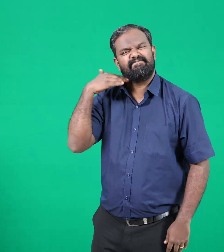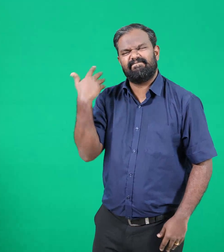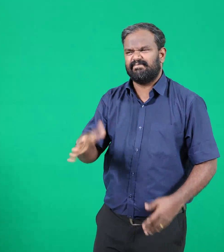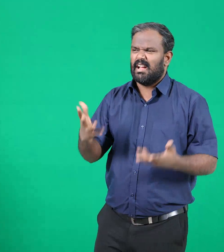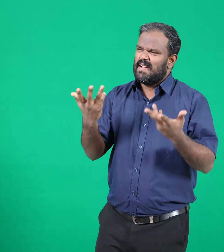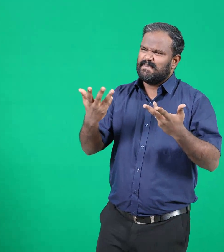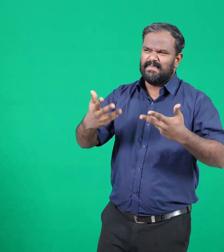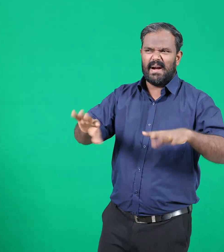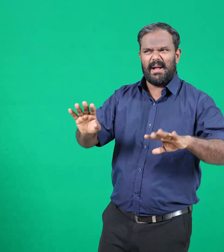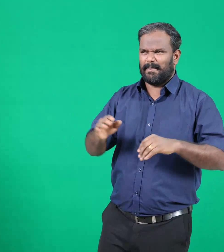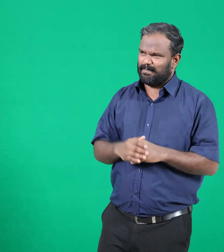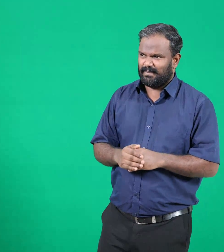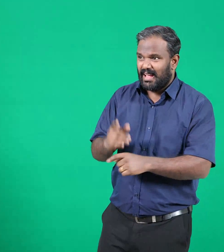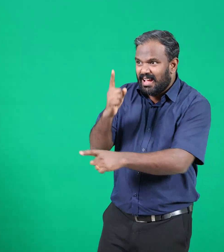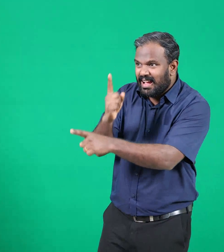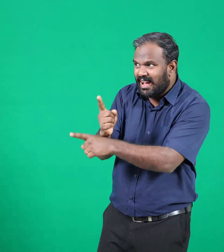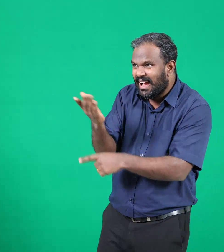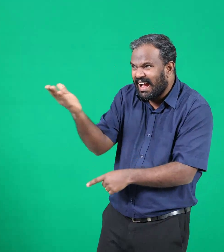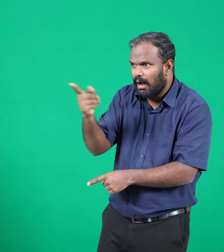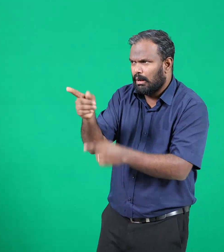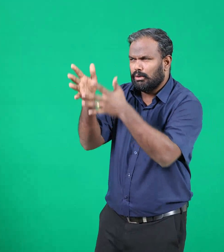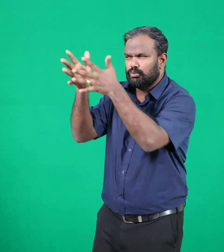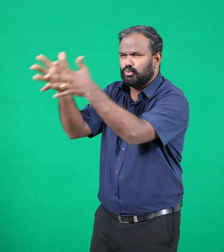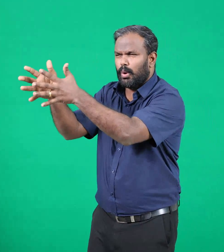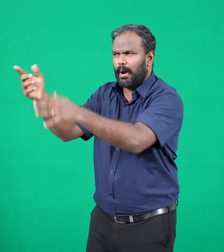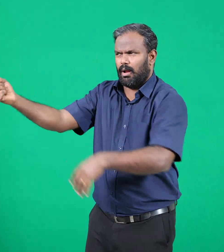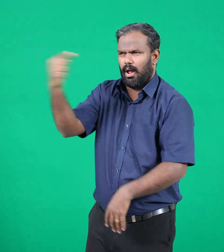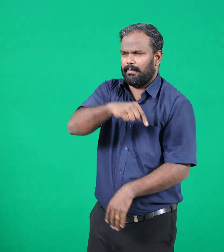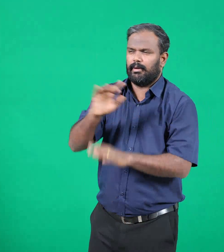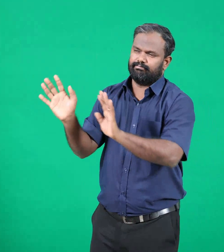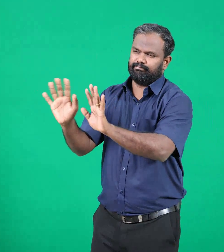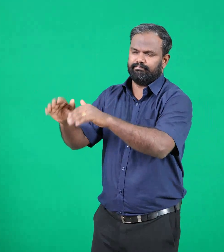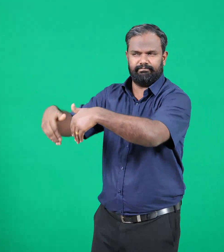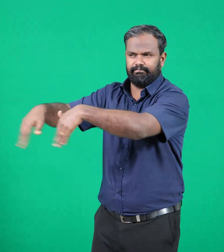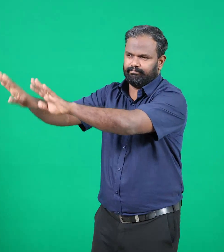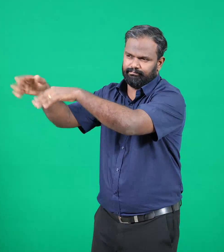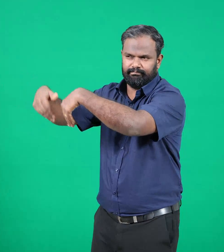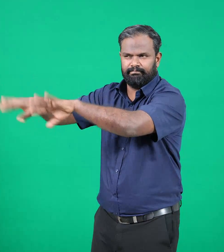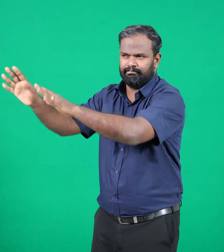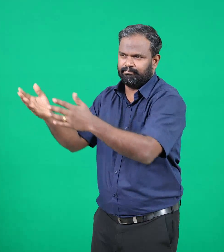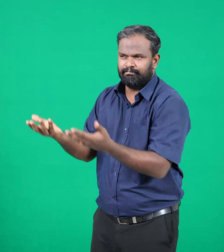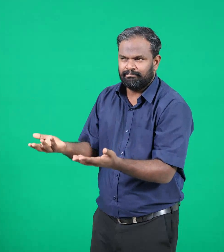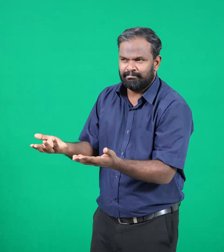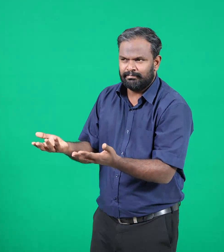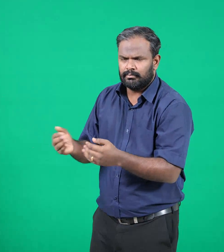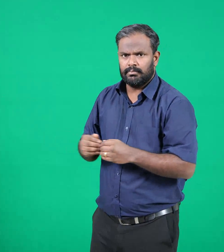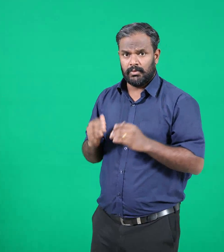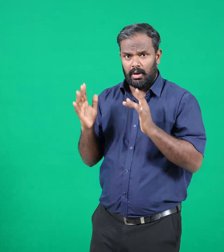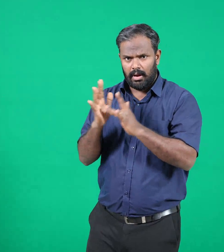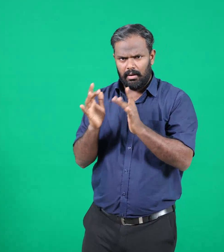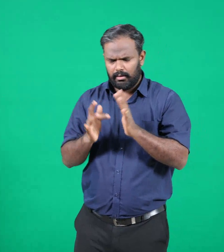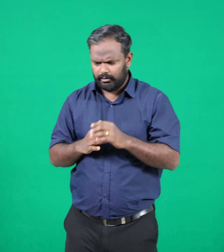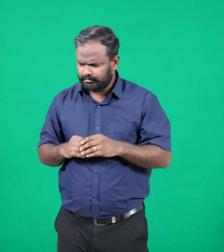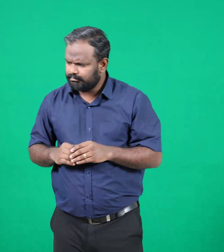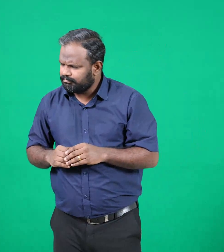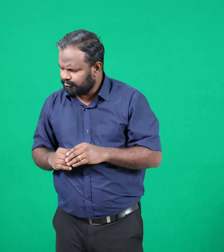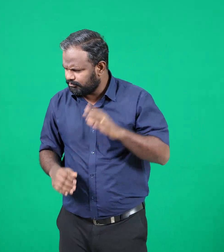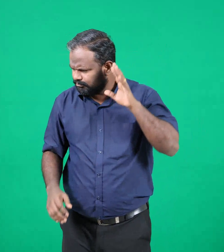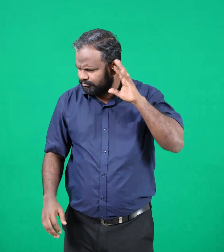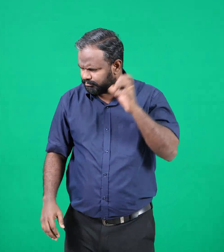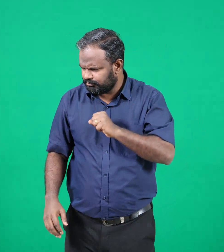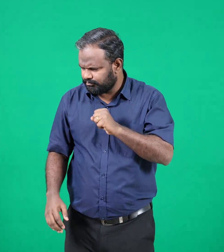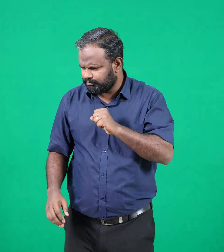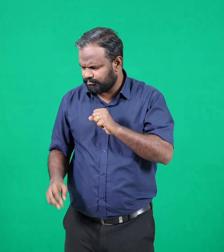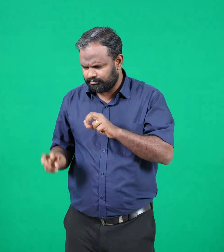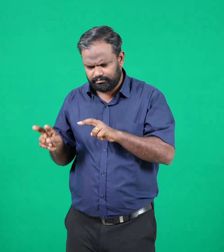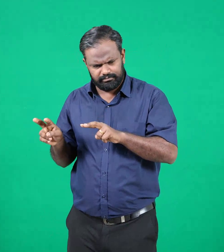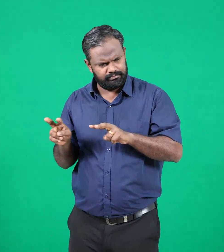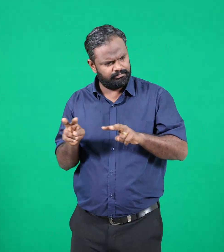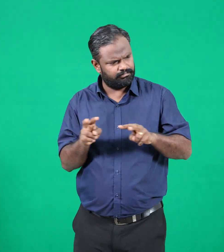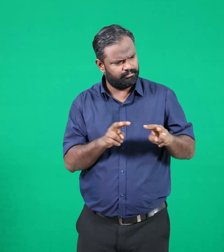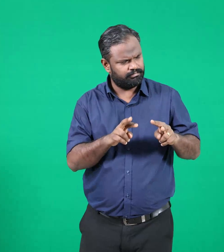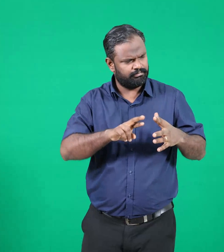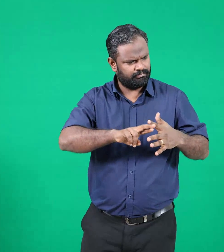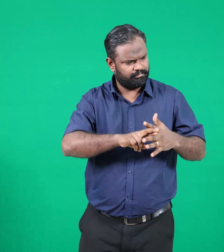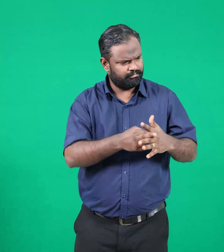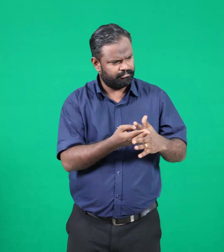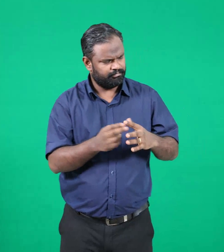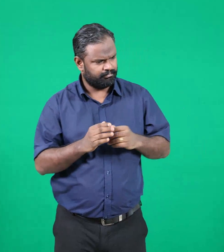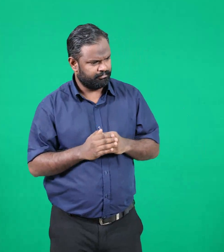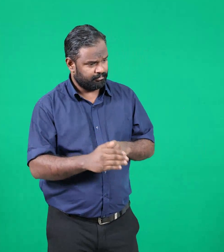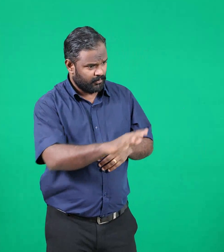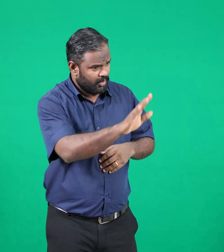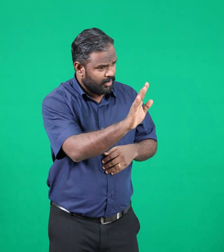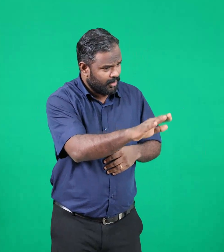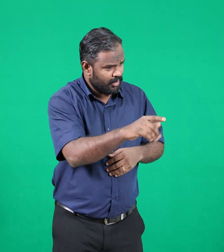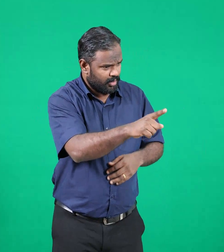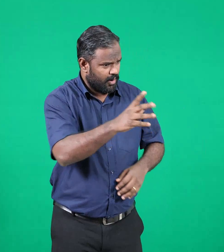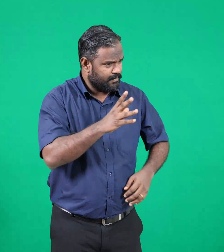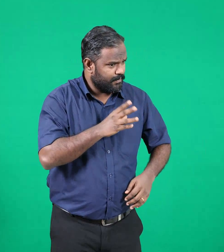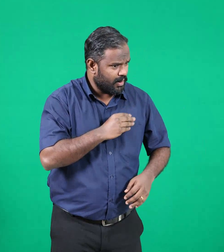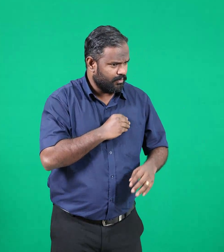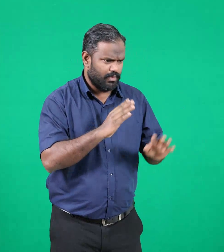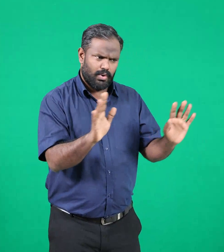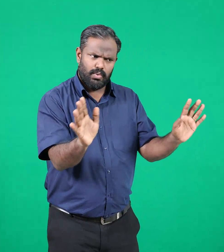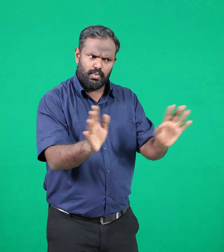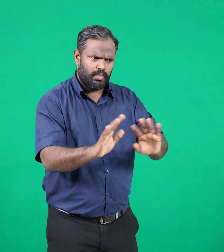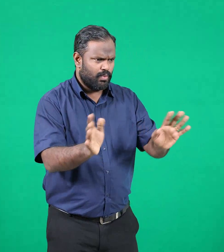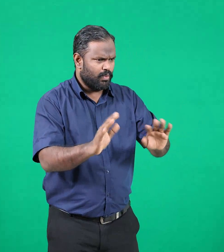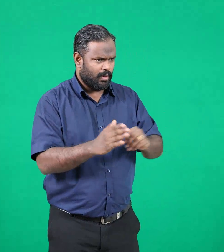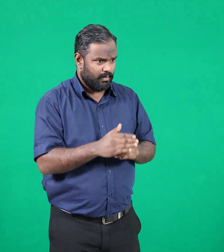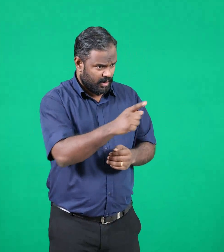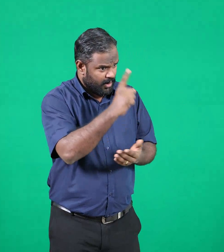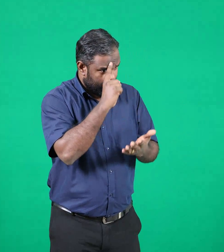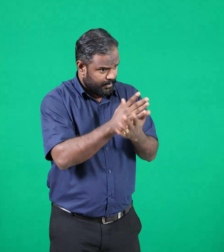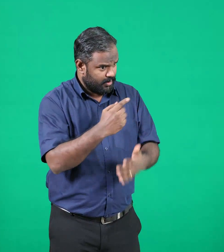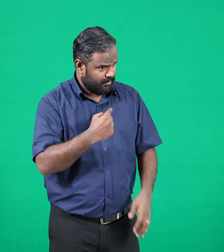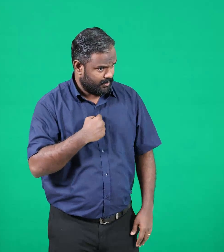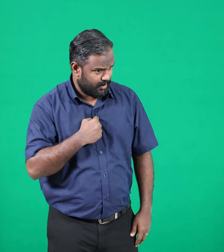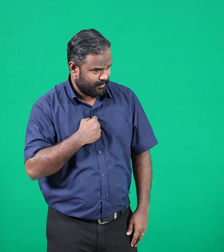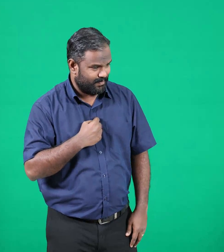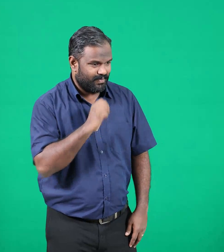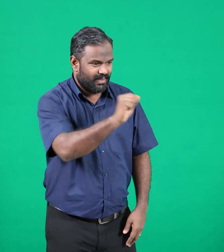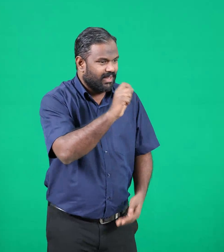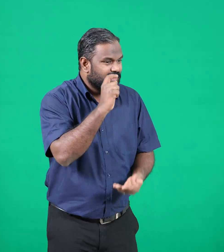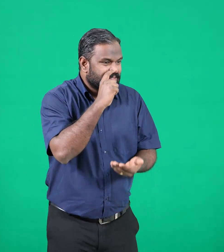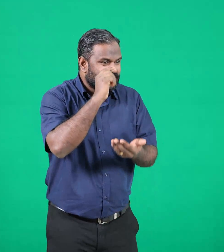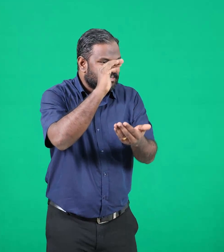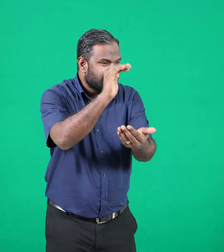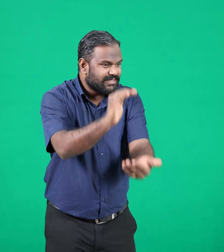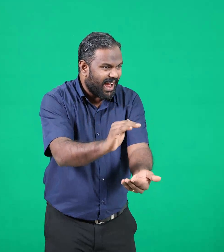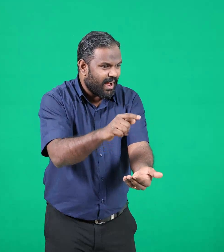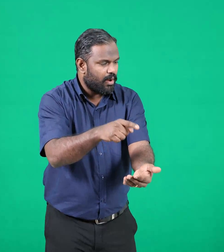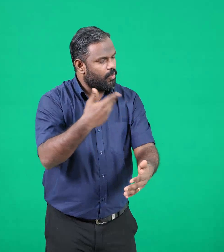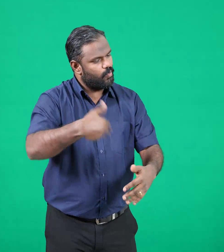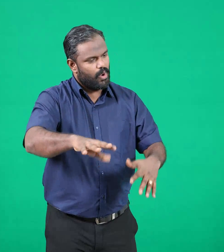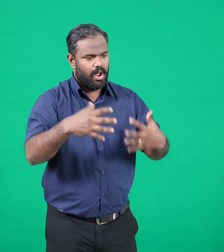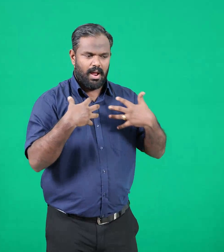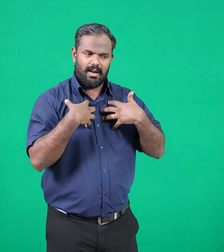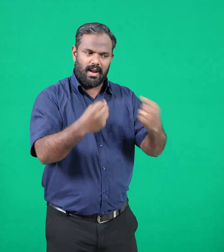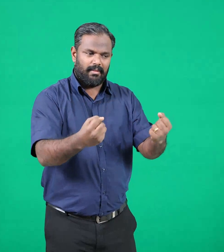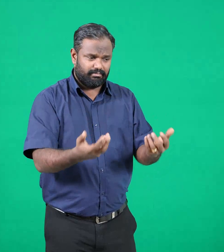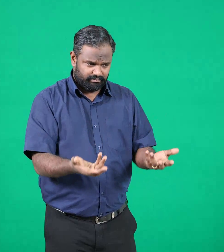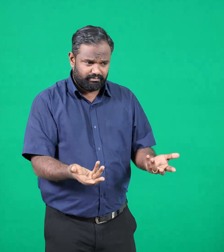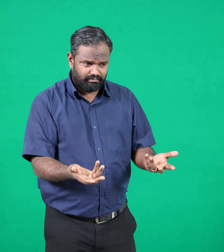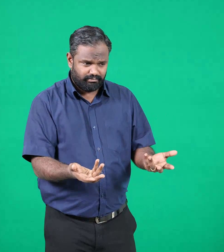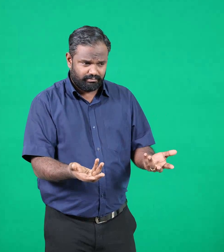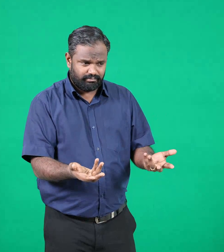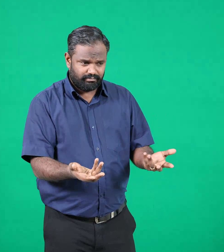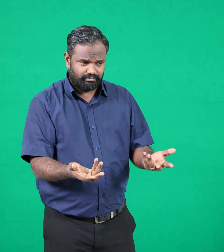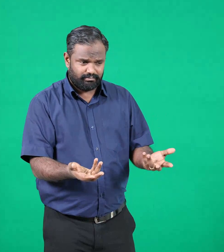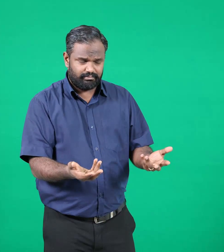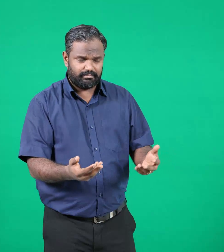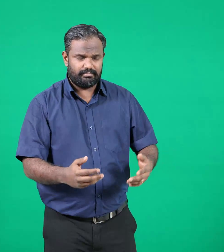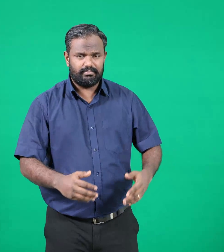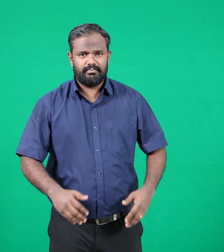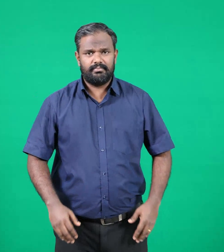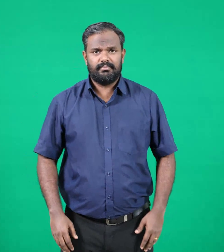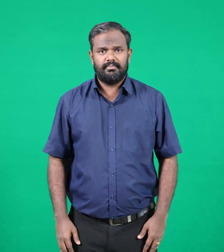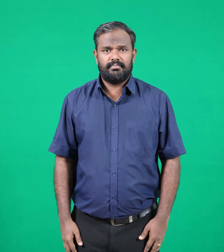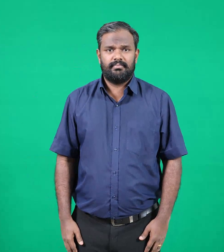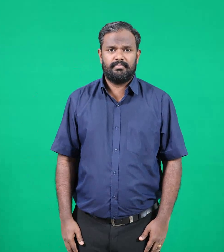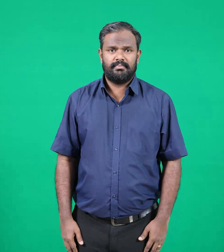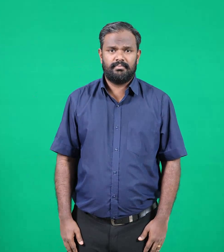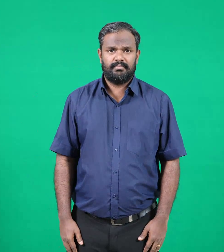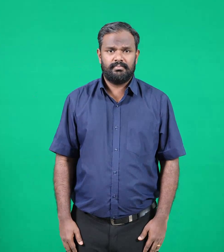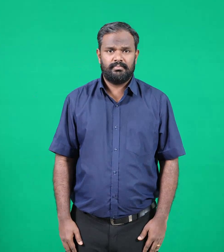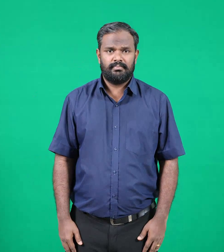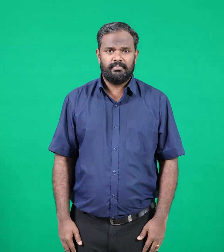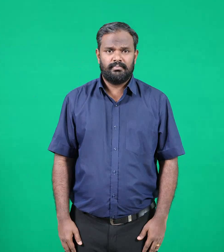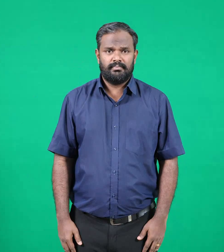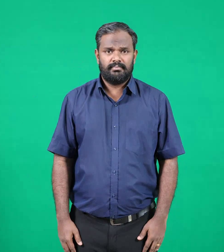" Do not bother the Teacher anymore." But Jesus overheard them and said to Jairus, "Do not be afraid; just believe, and she will be healed."